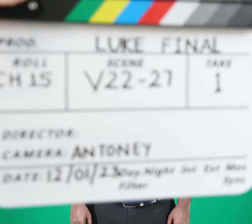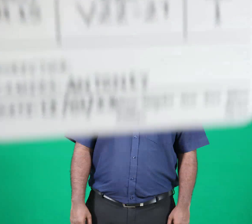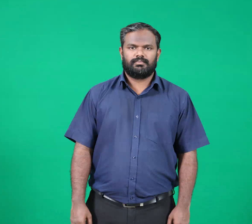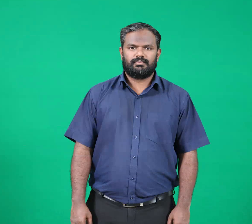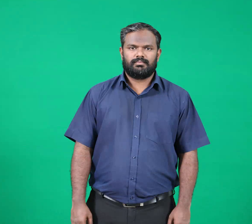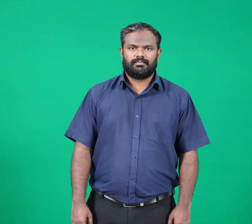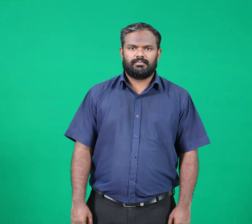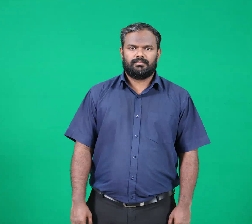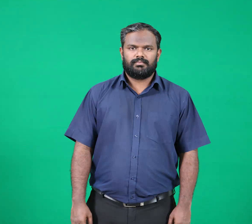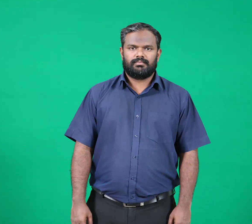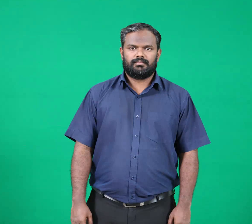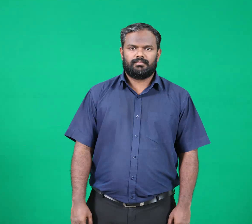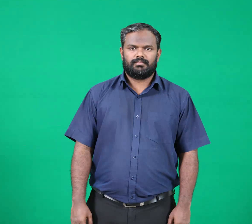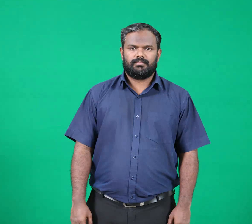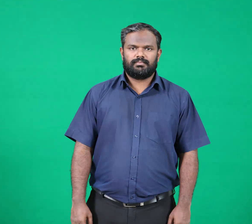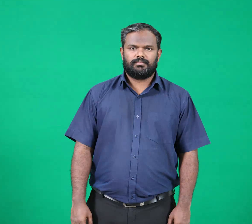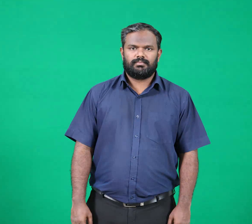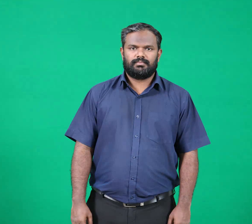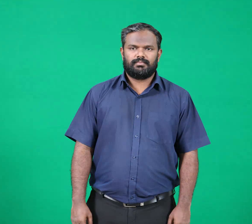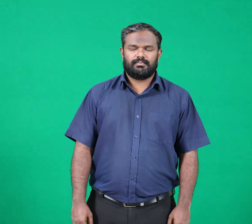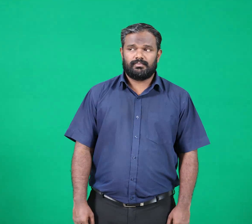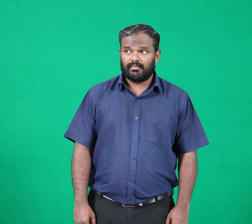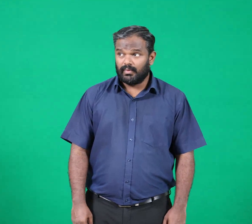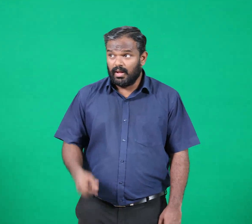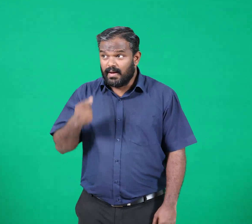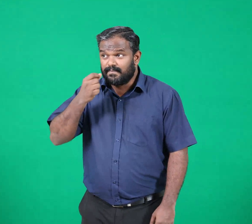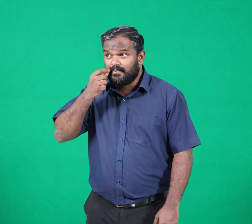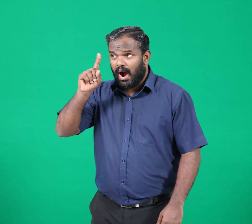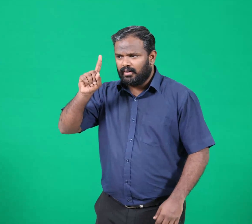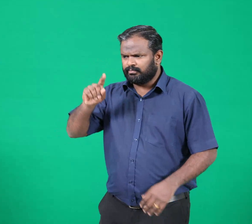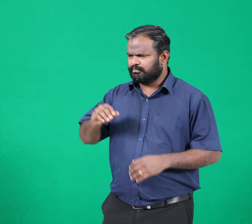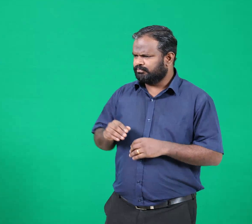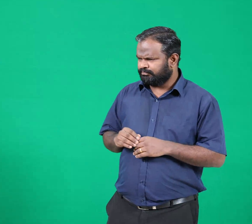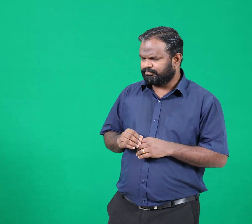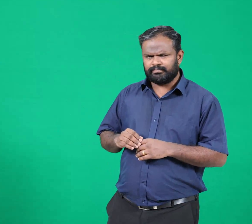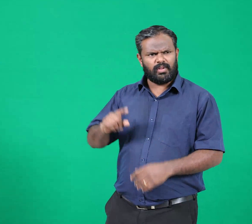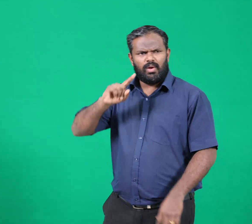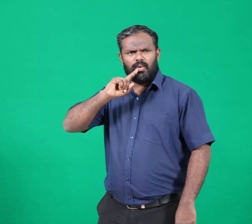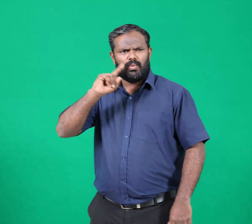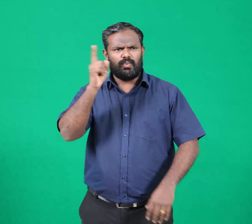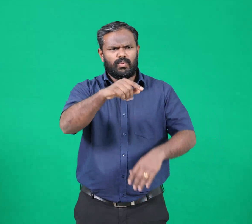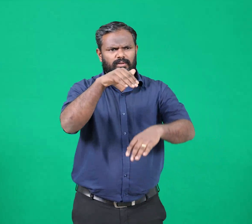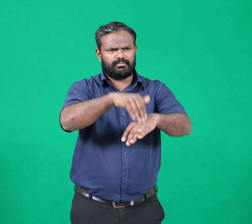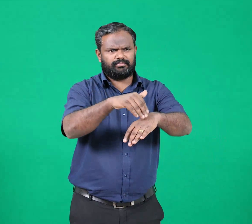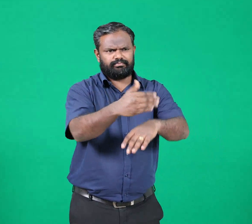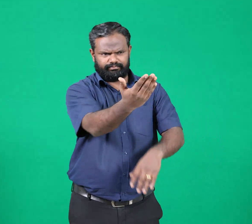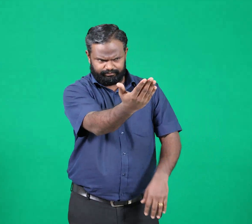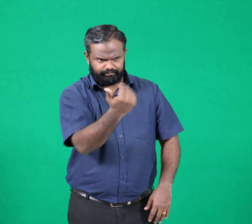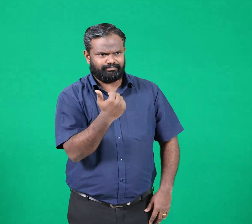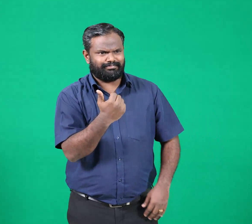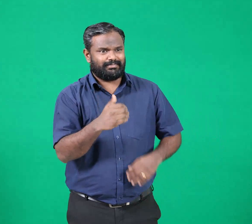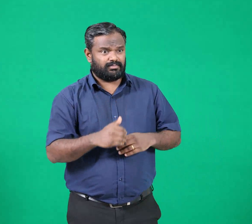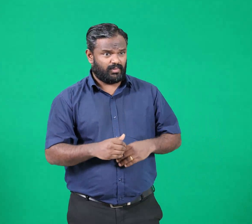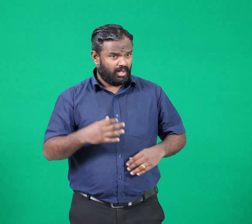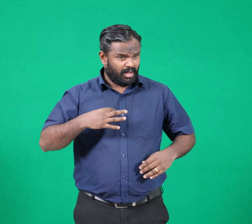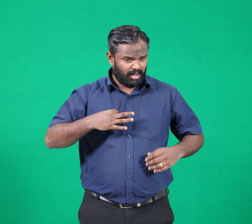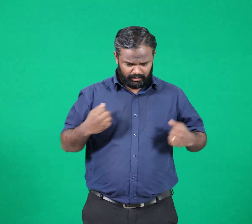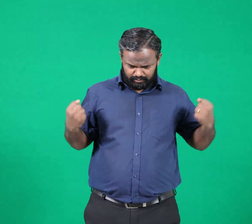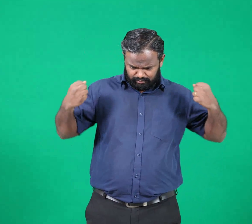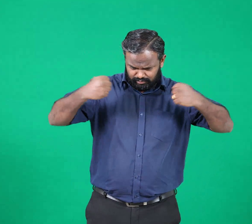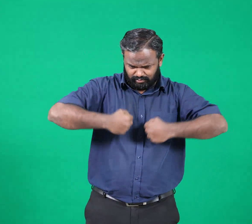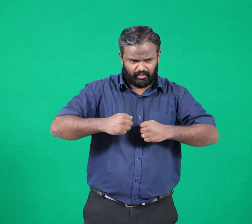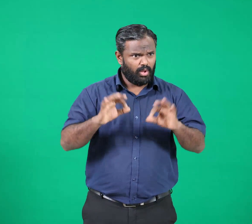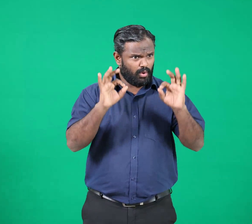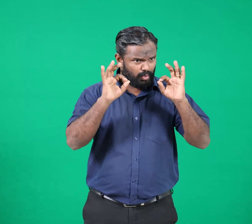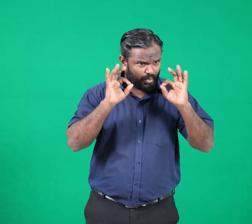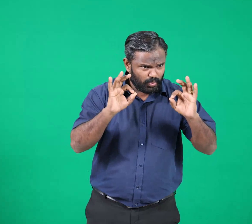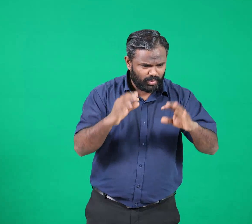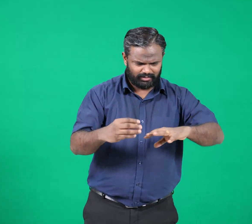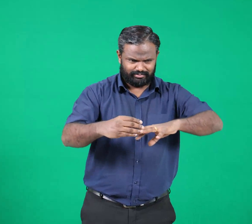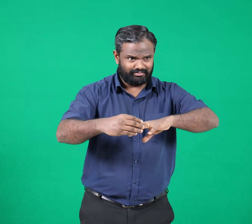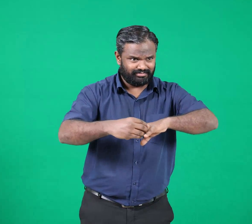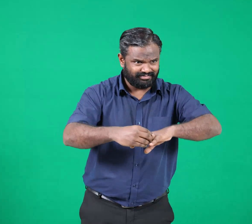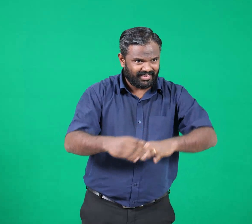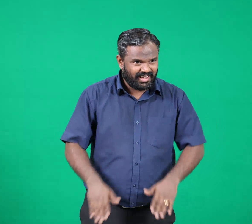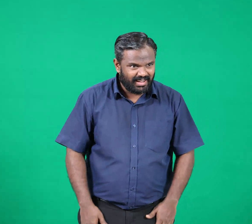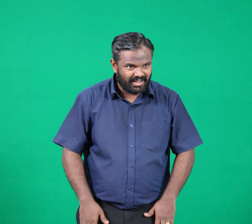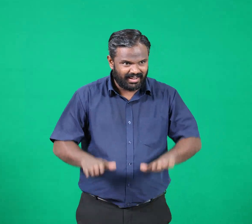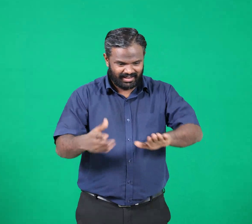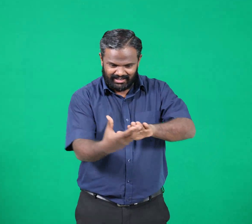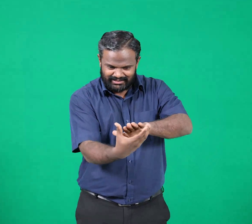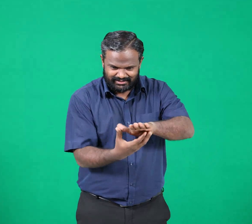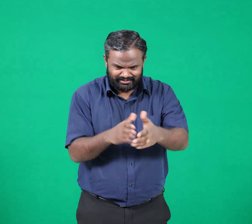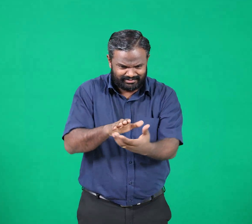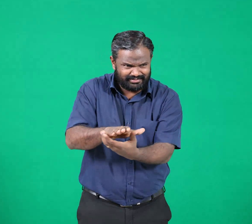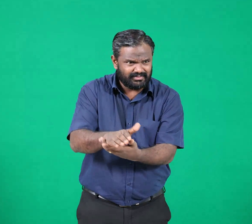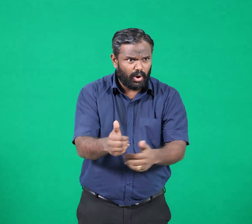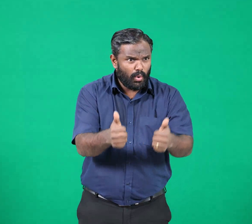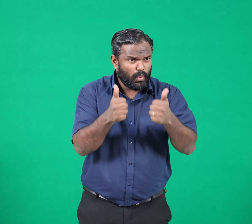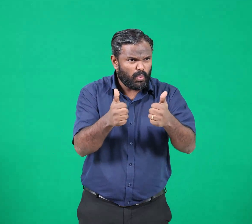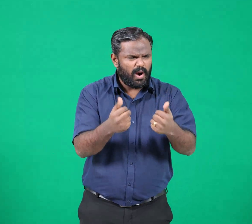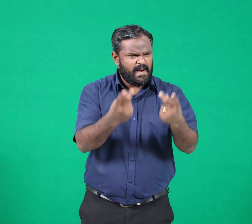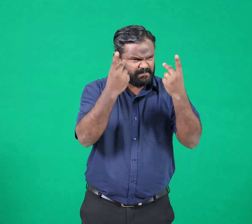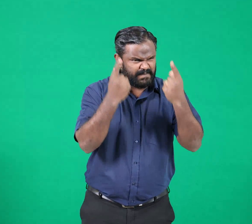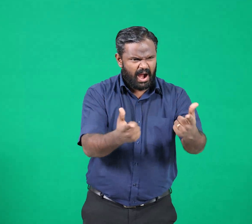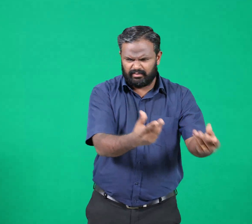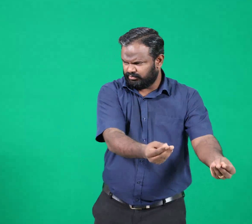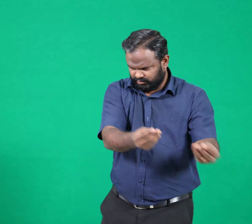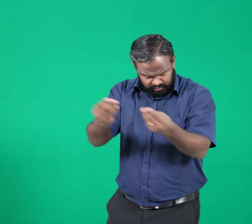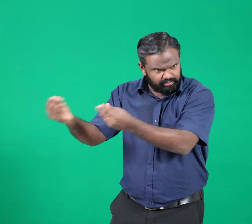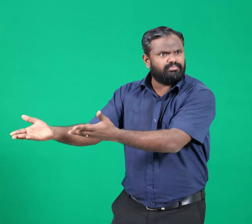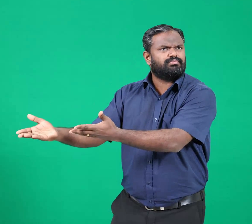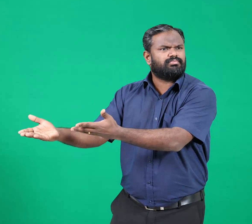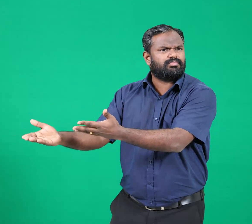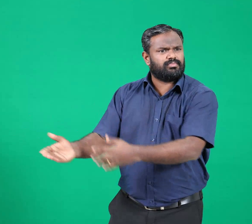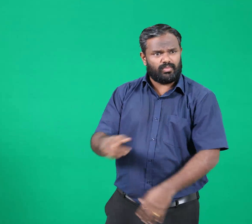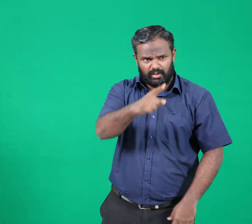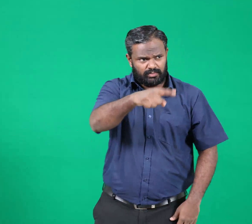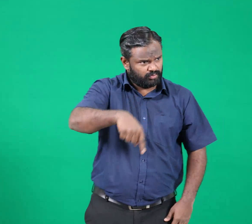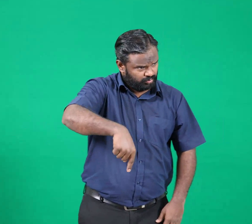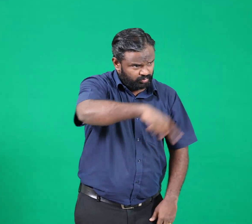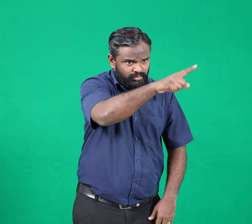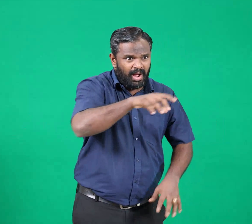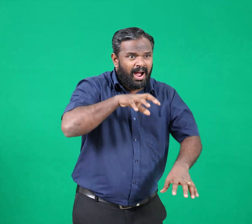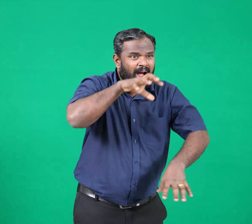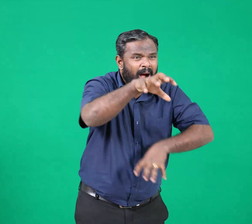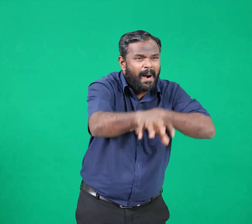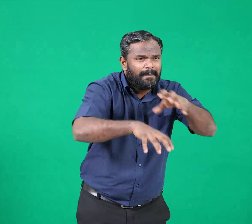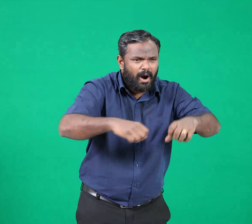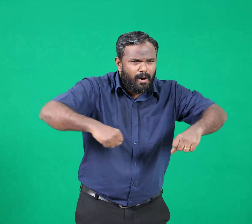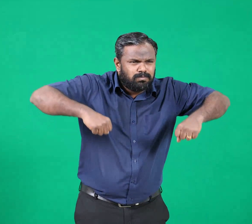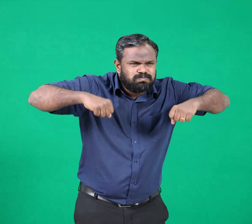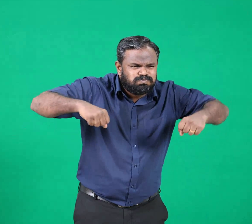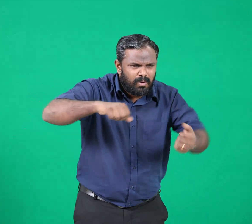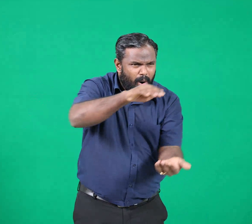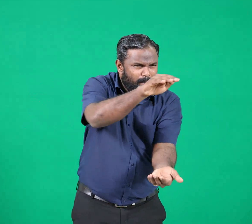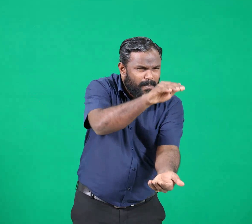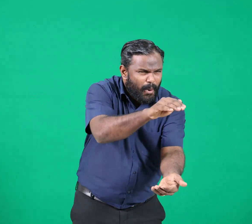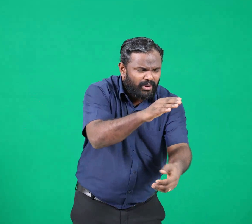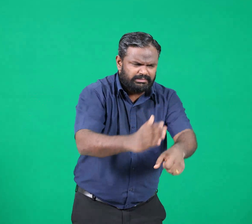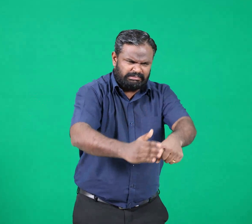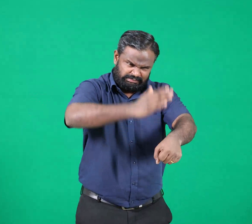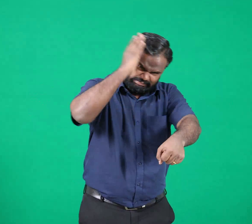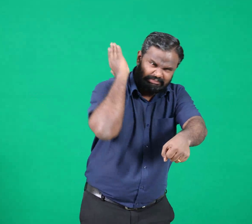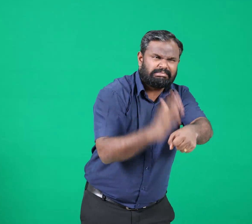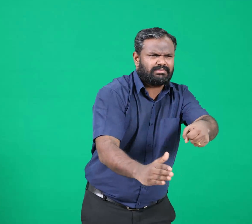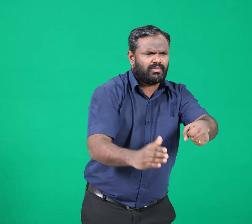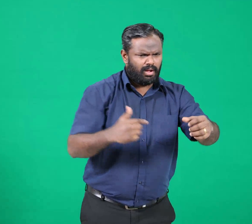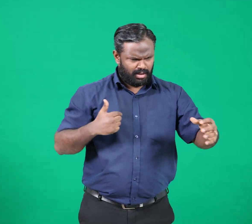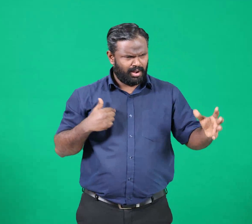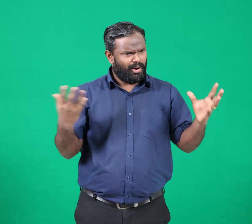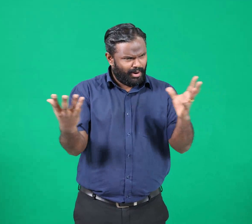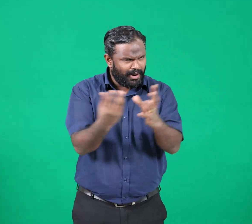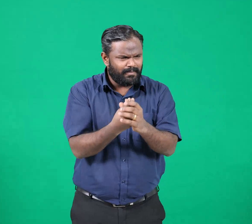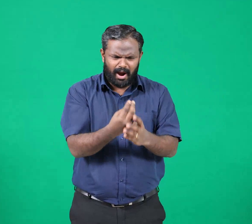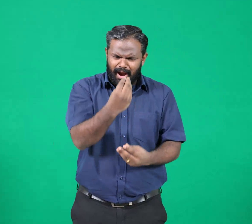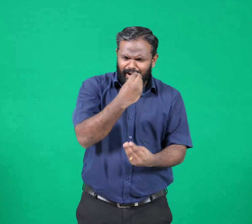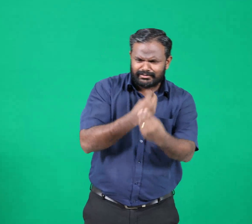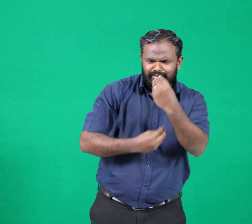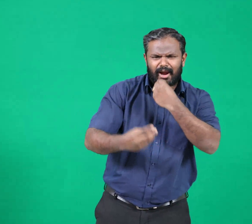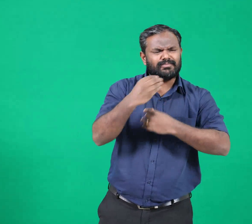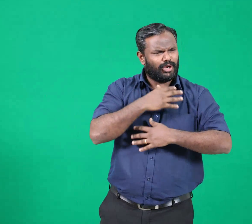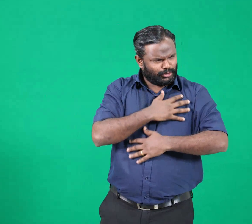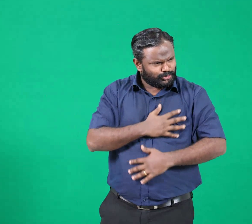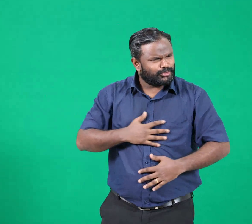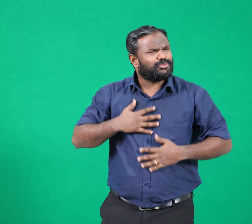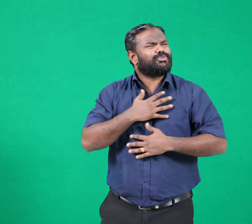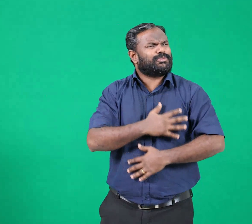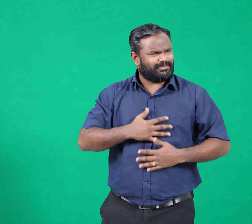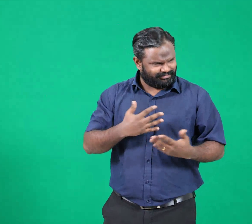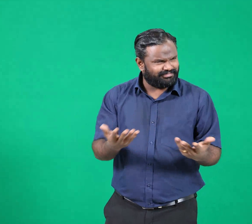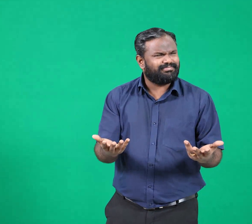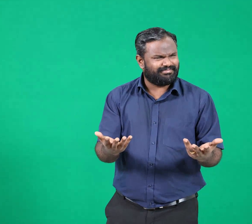But the father said to his servants, ' Quick! Bring the best robe and put it on him. Put a ring on his finger and sandals on his feet.